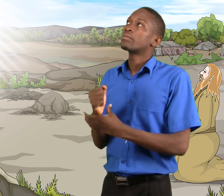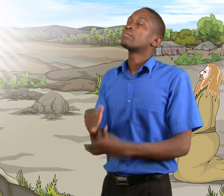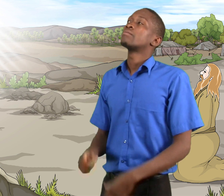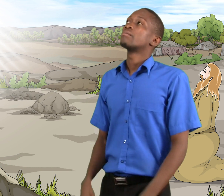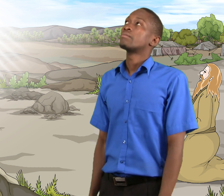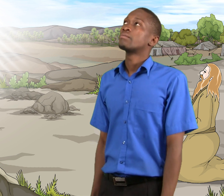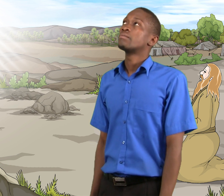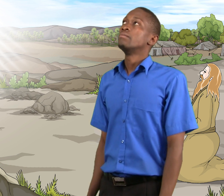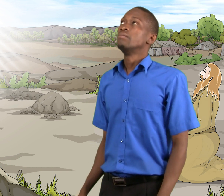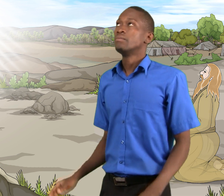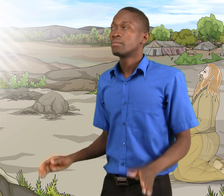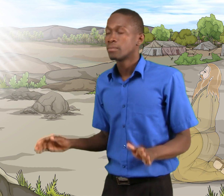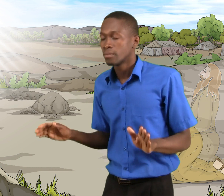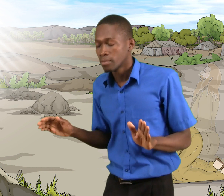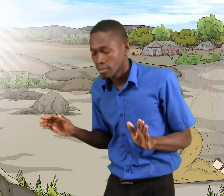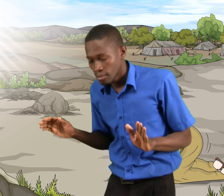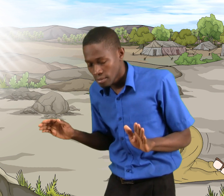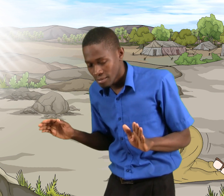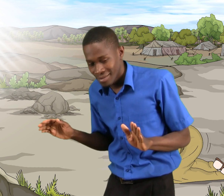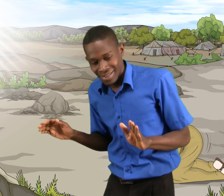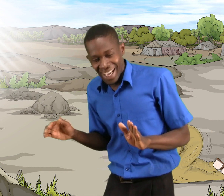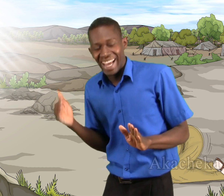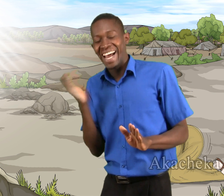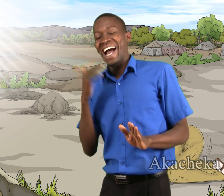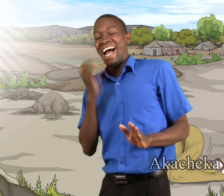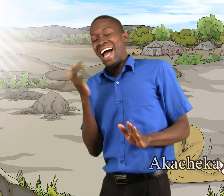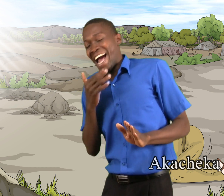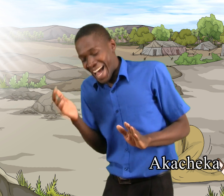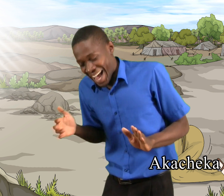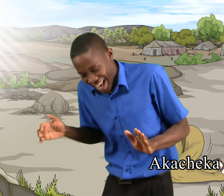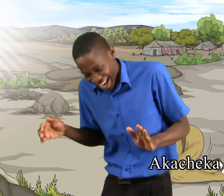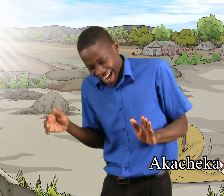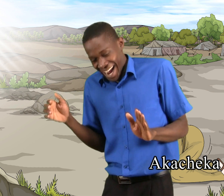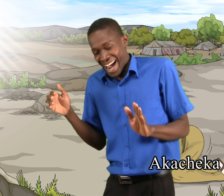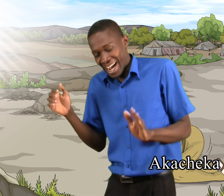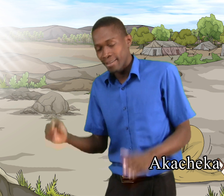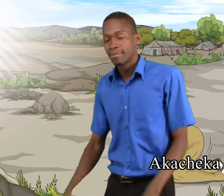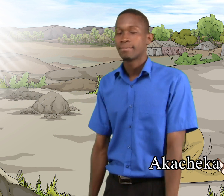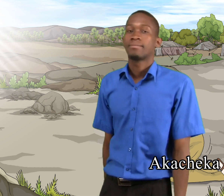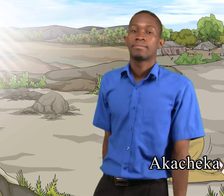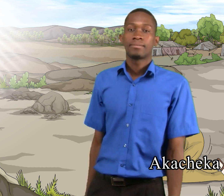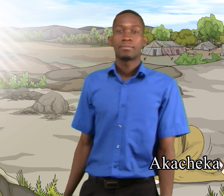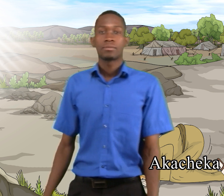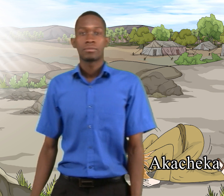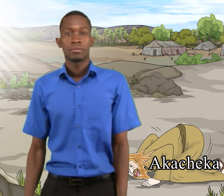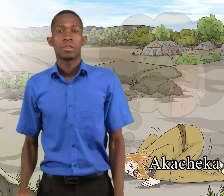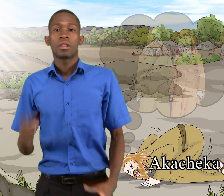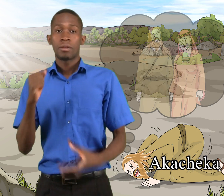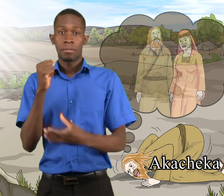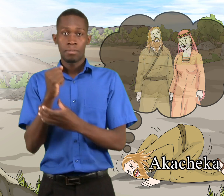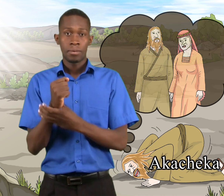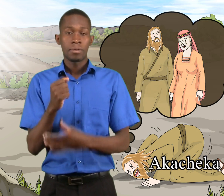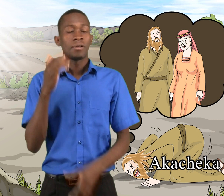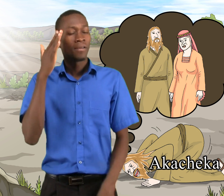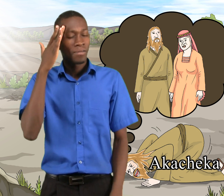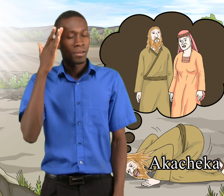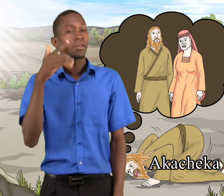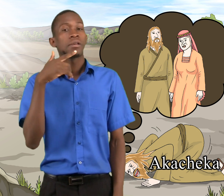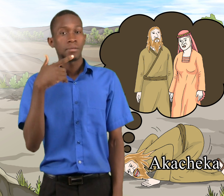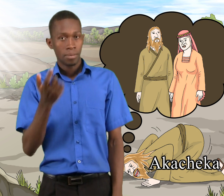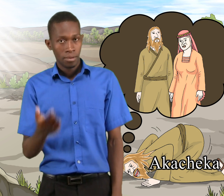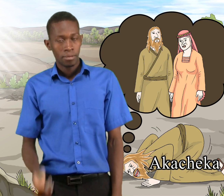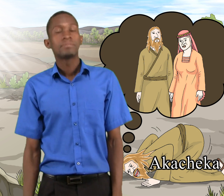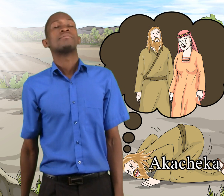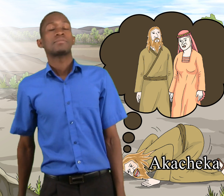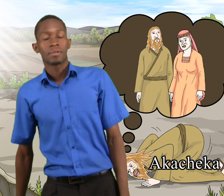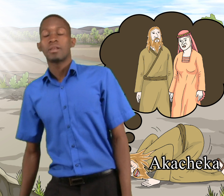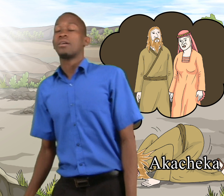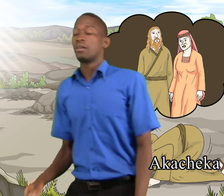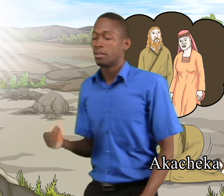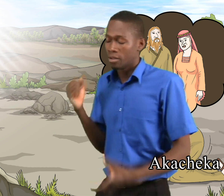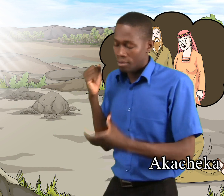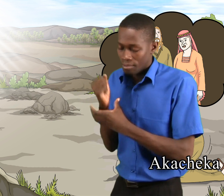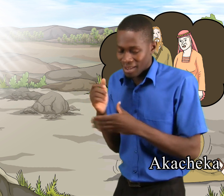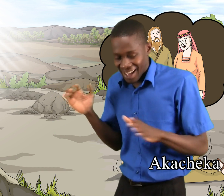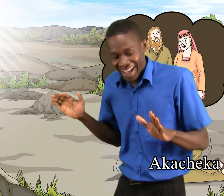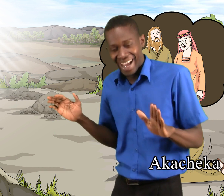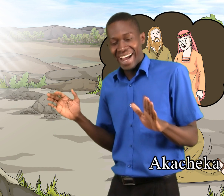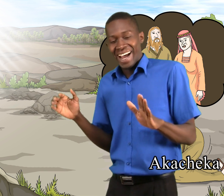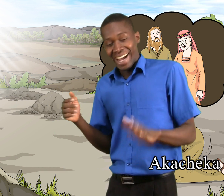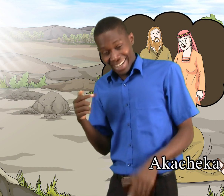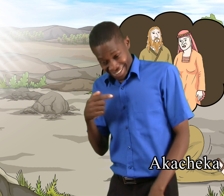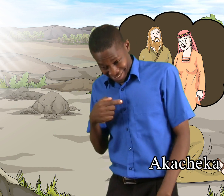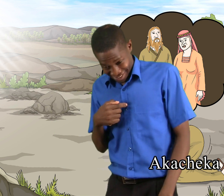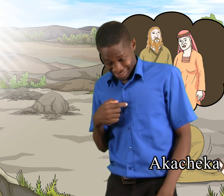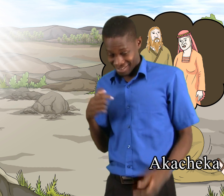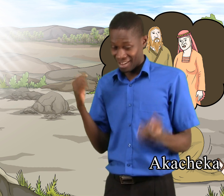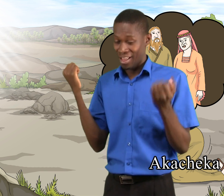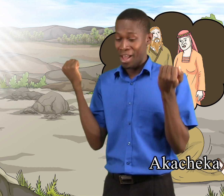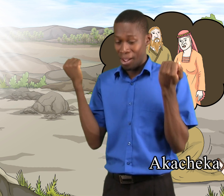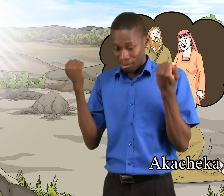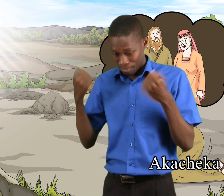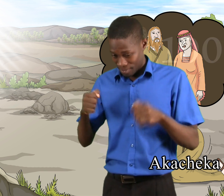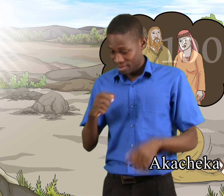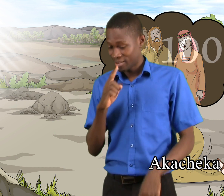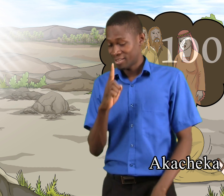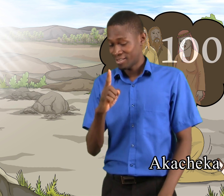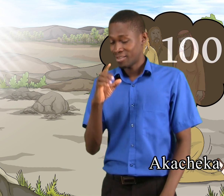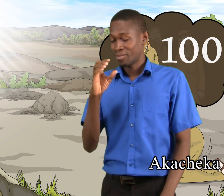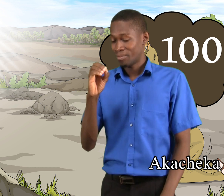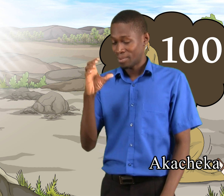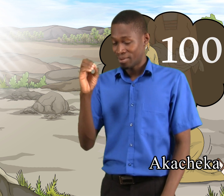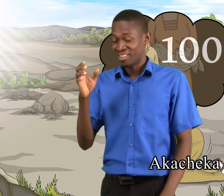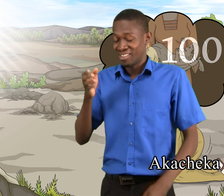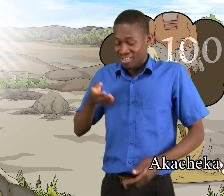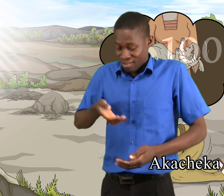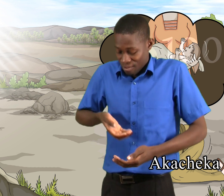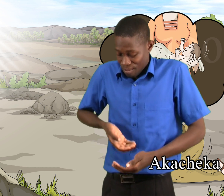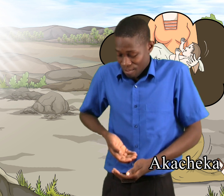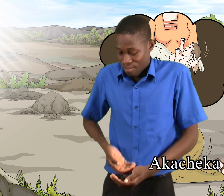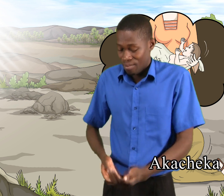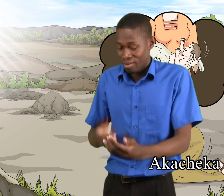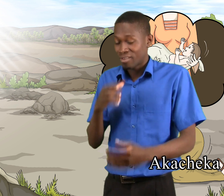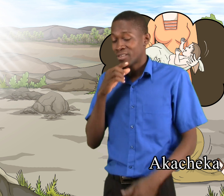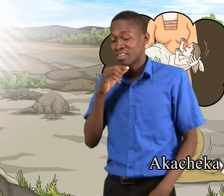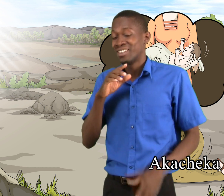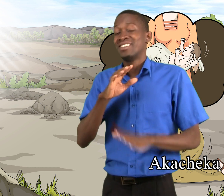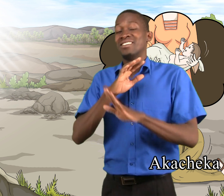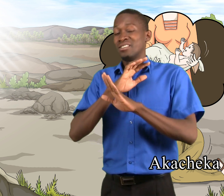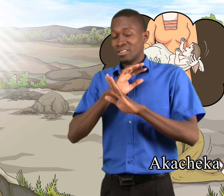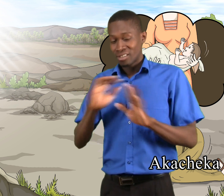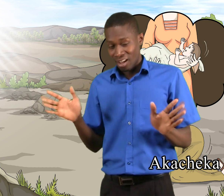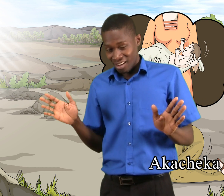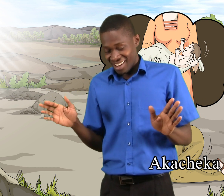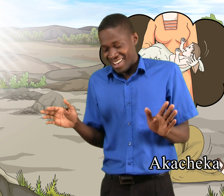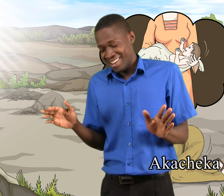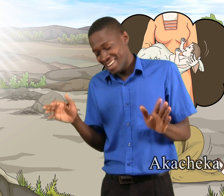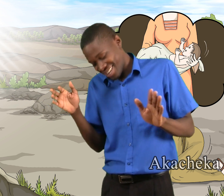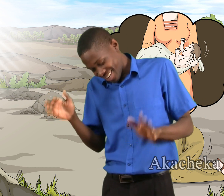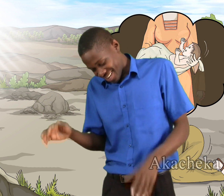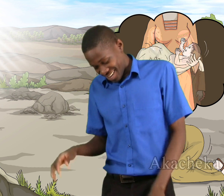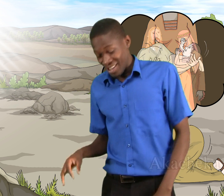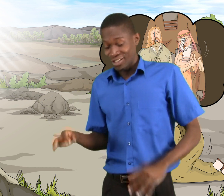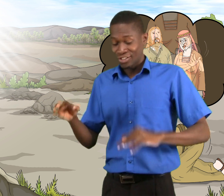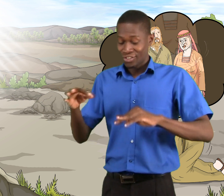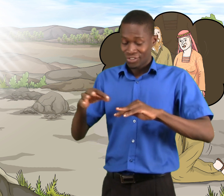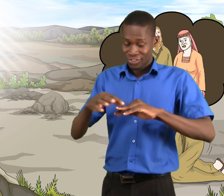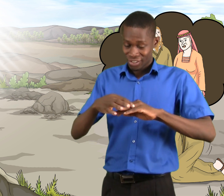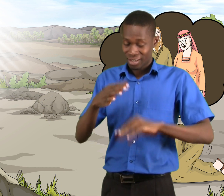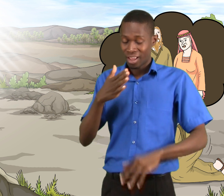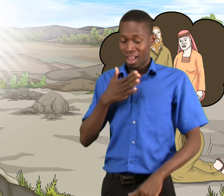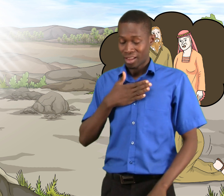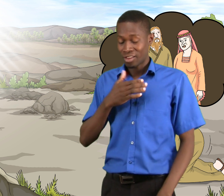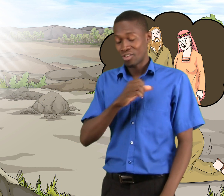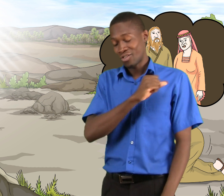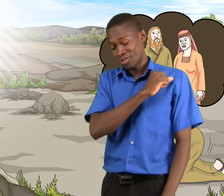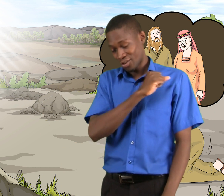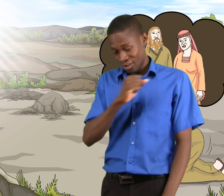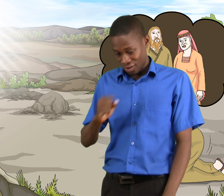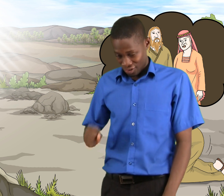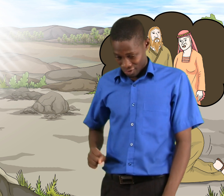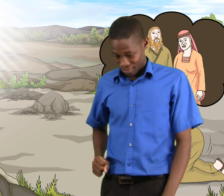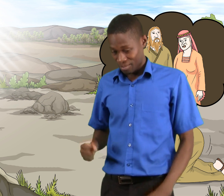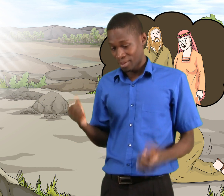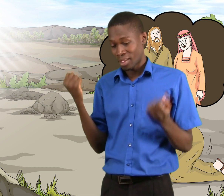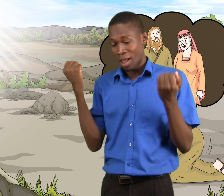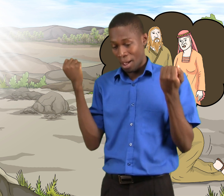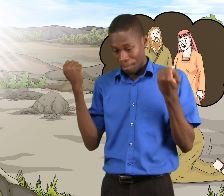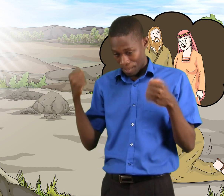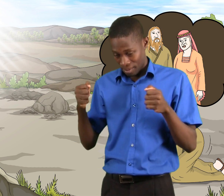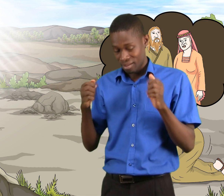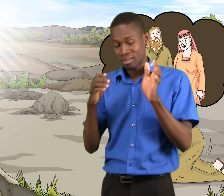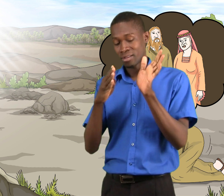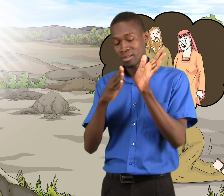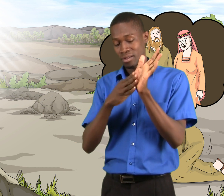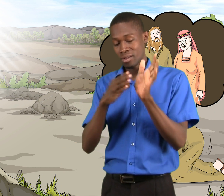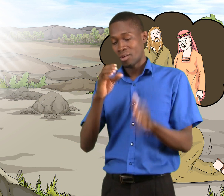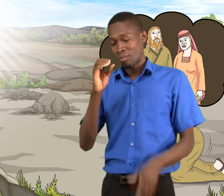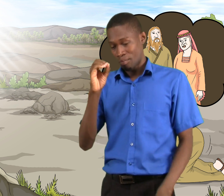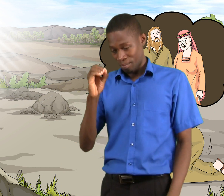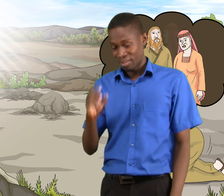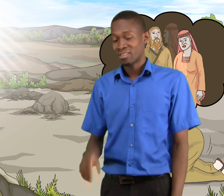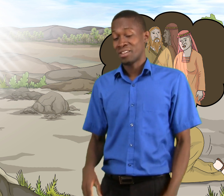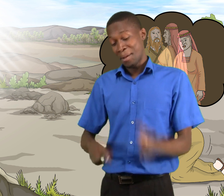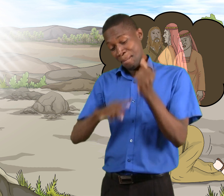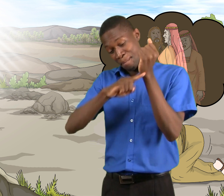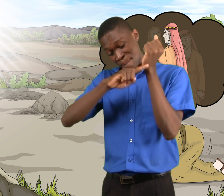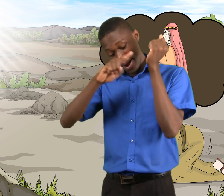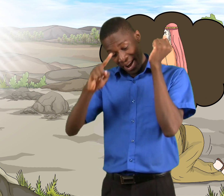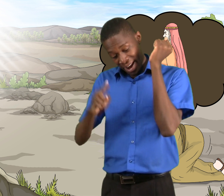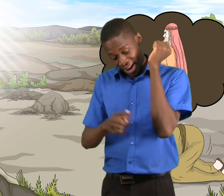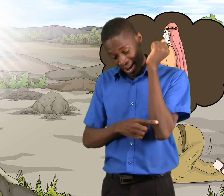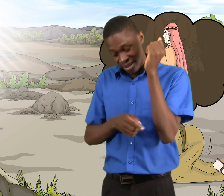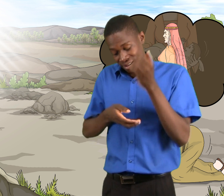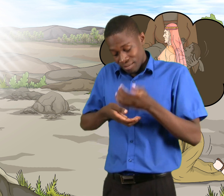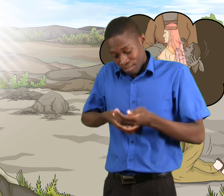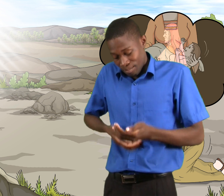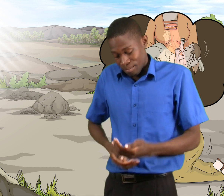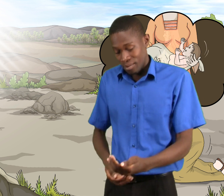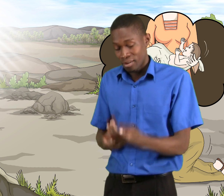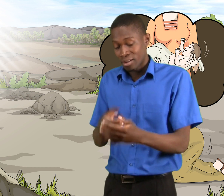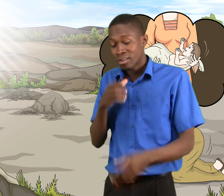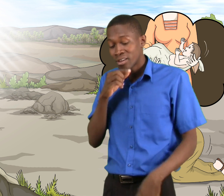Then he laughed and said to himself, “Can a child be born to a man who is a hundred years old?